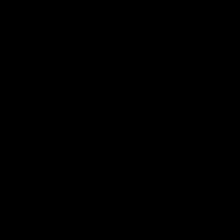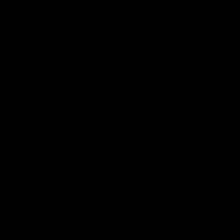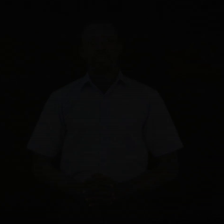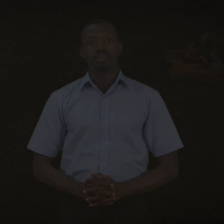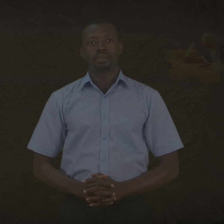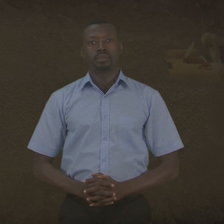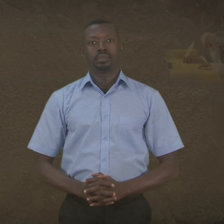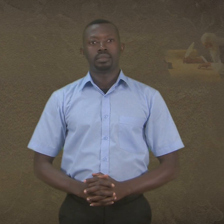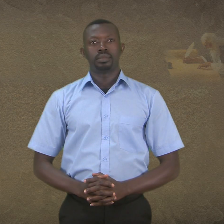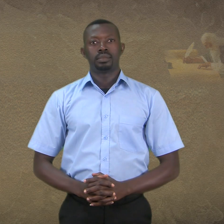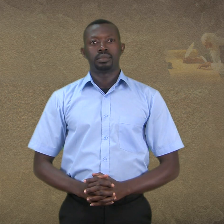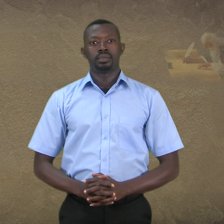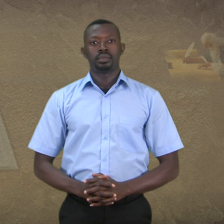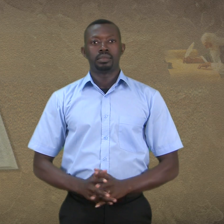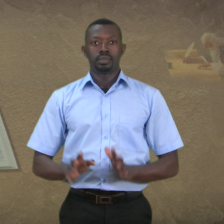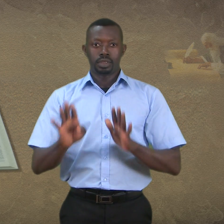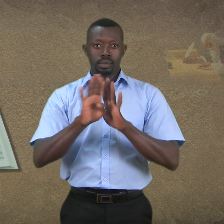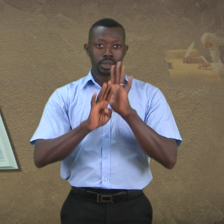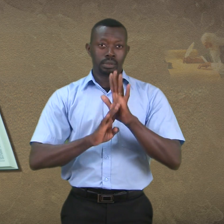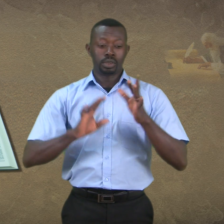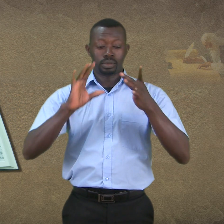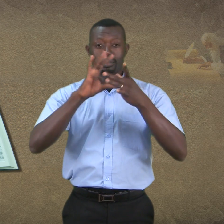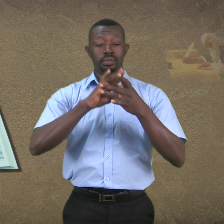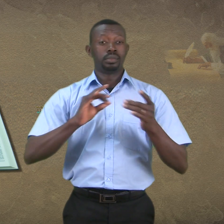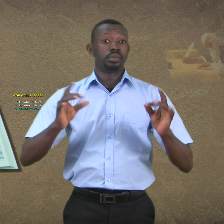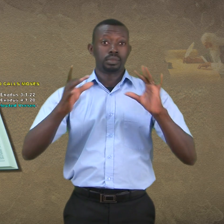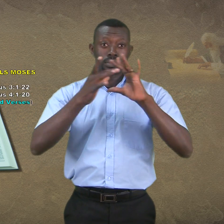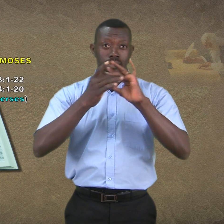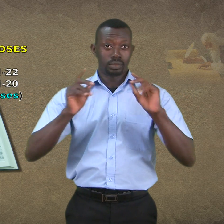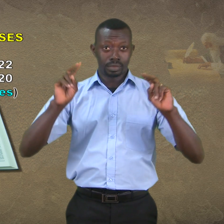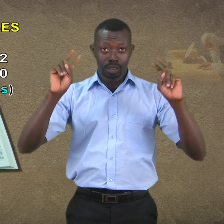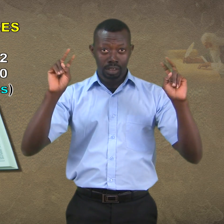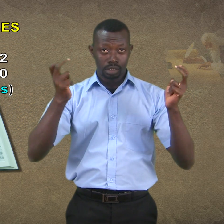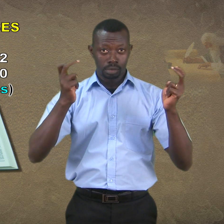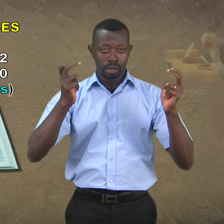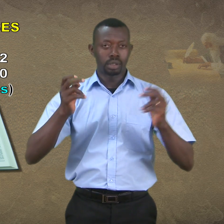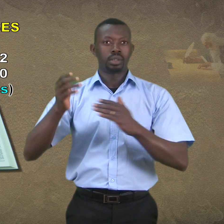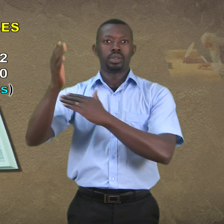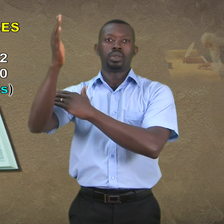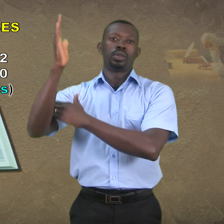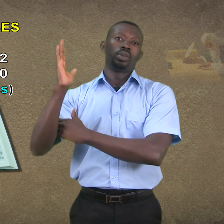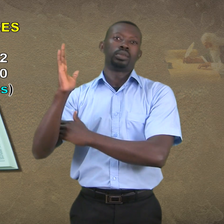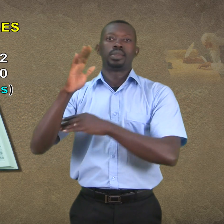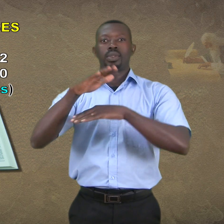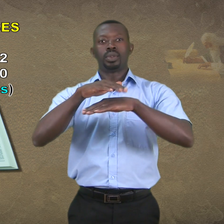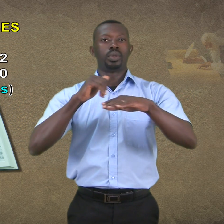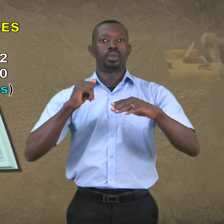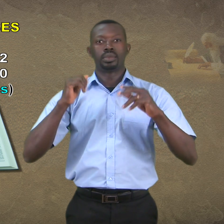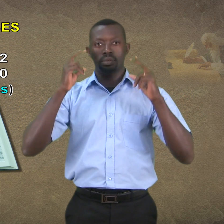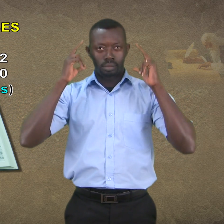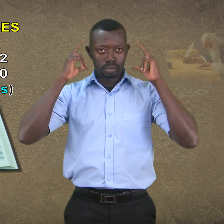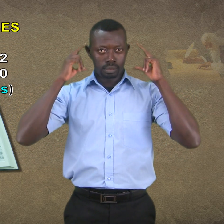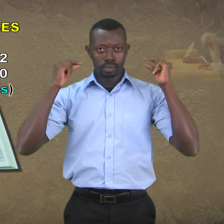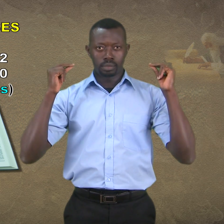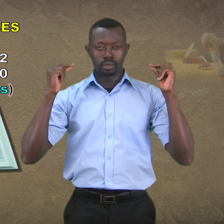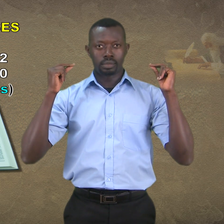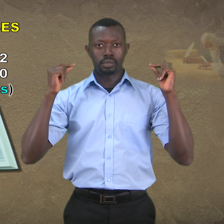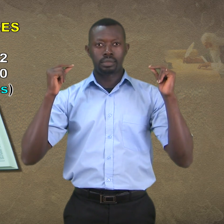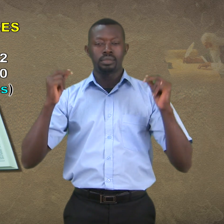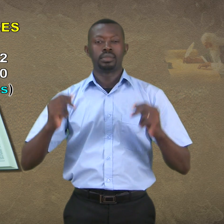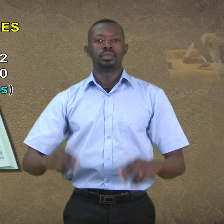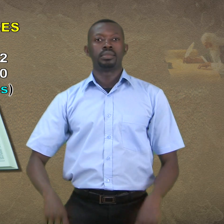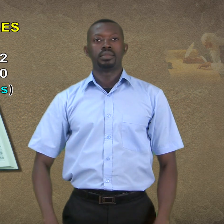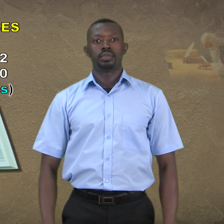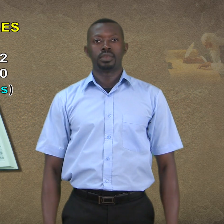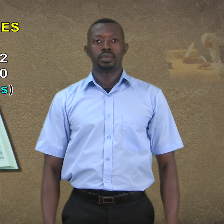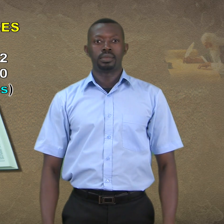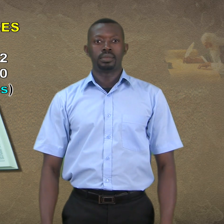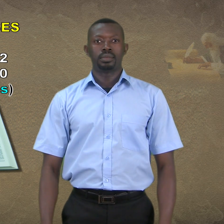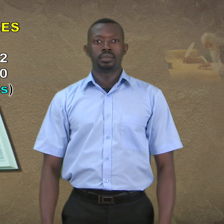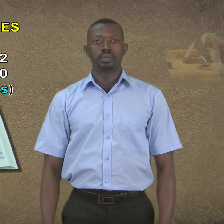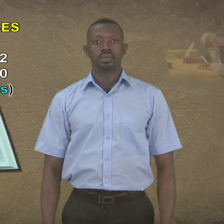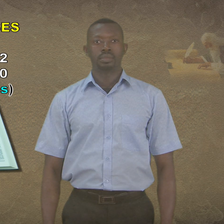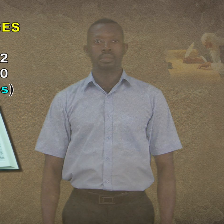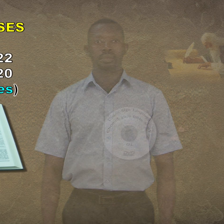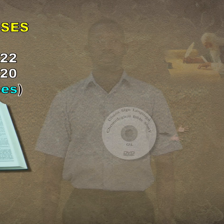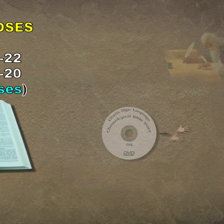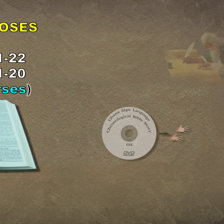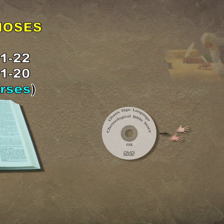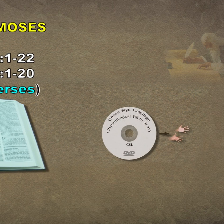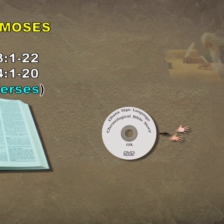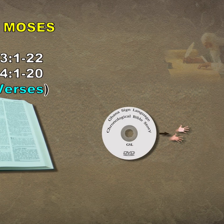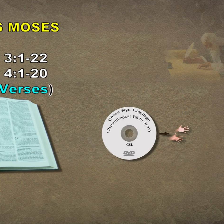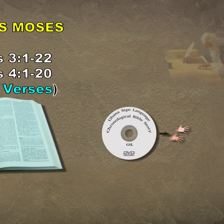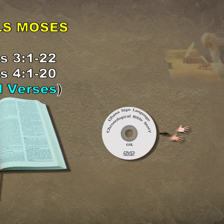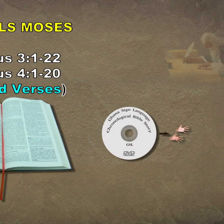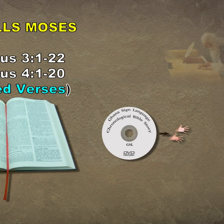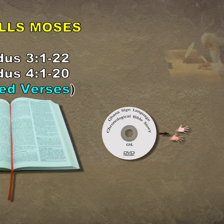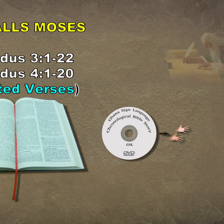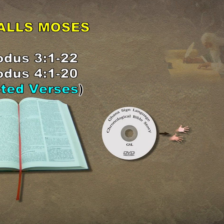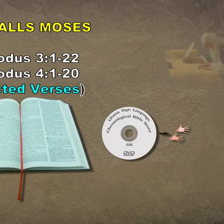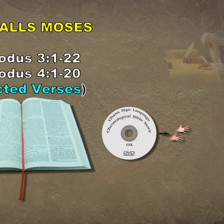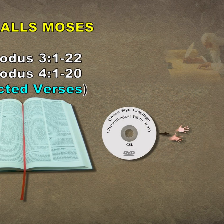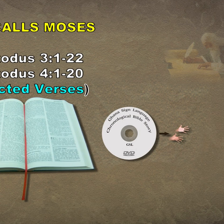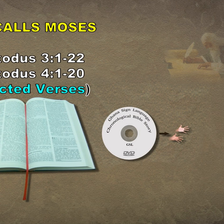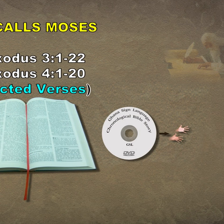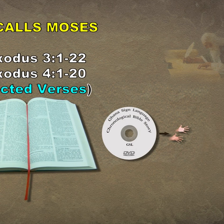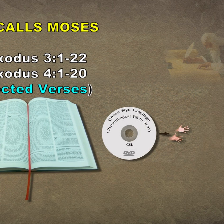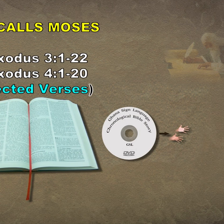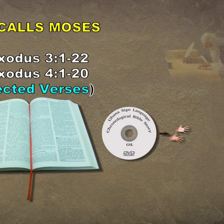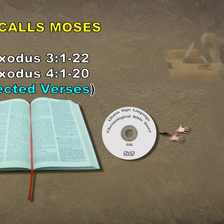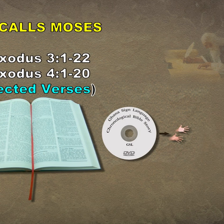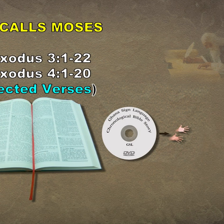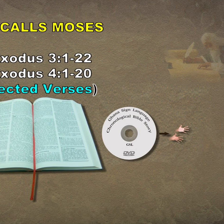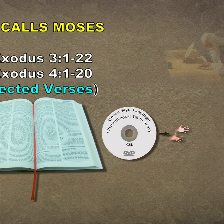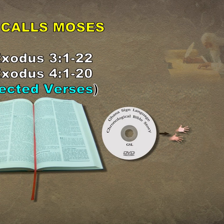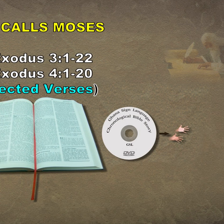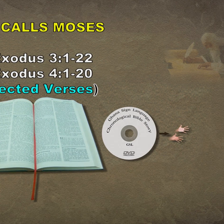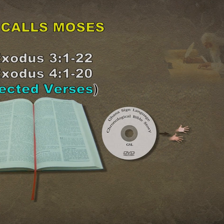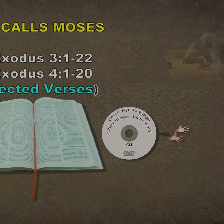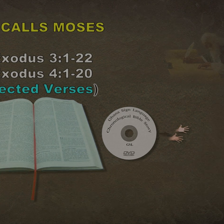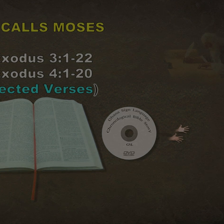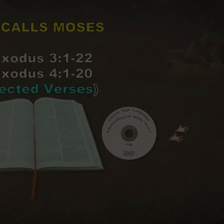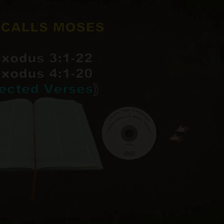The Lord calls Moses